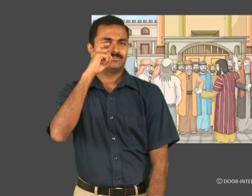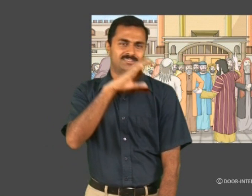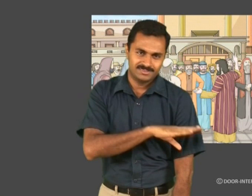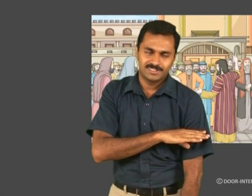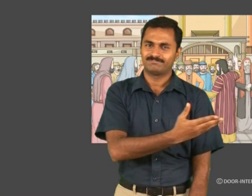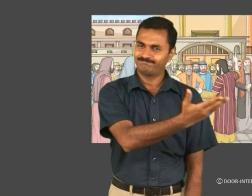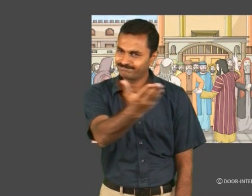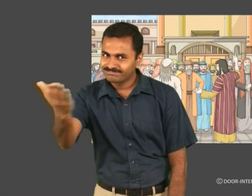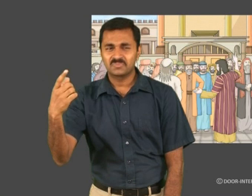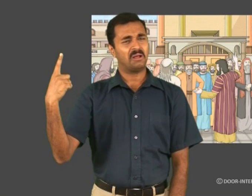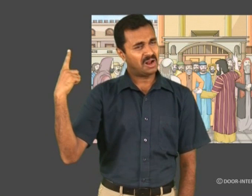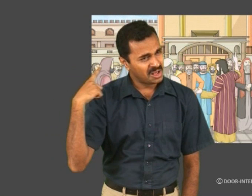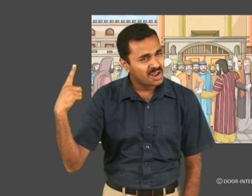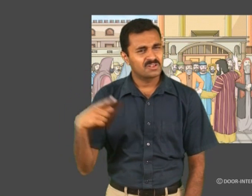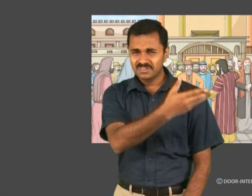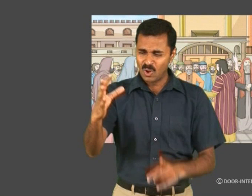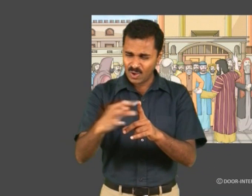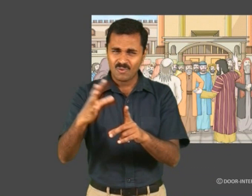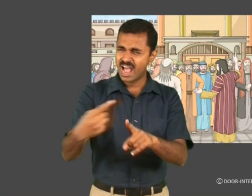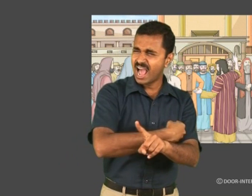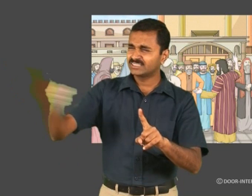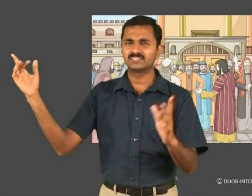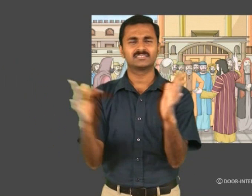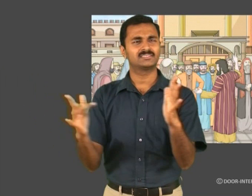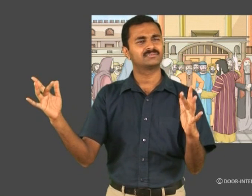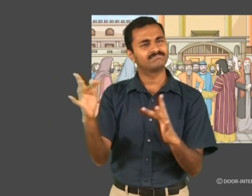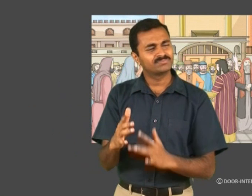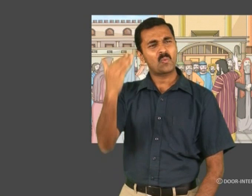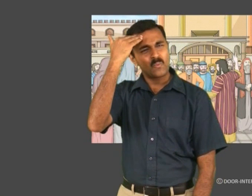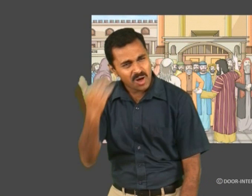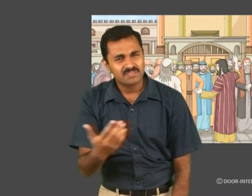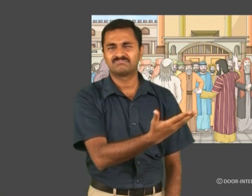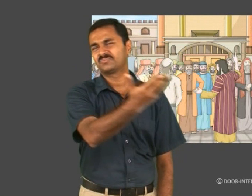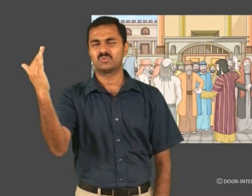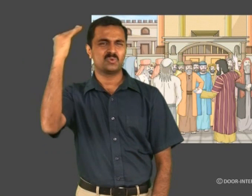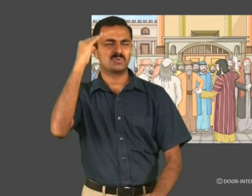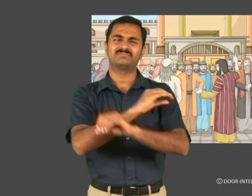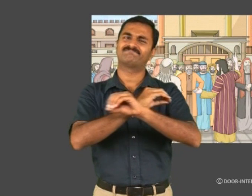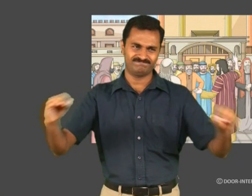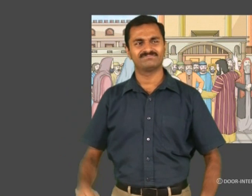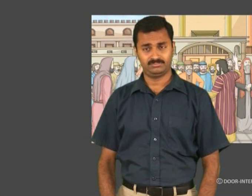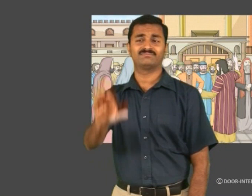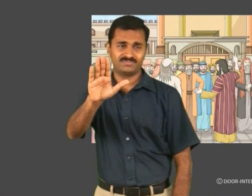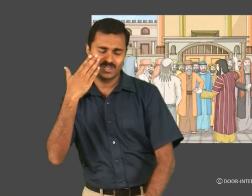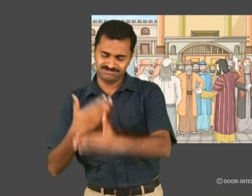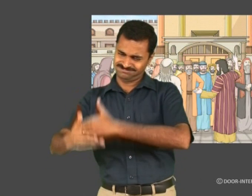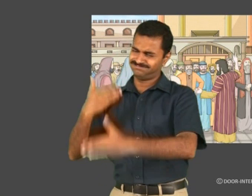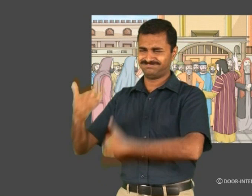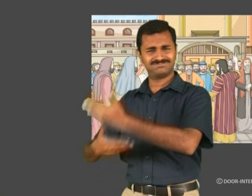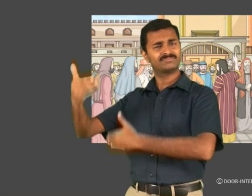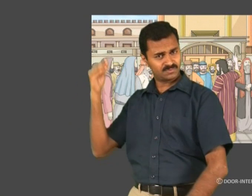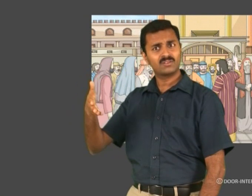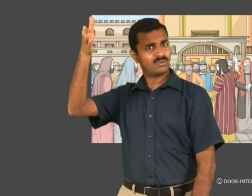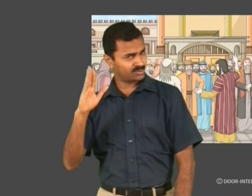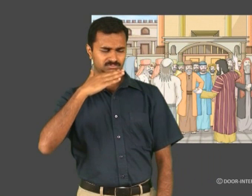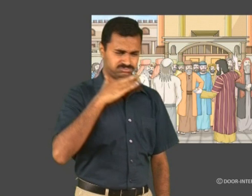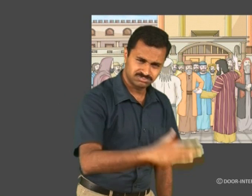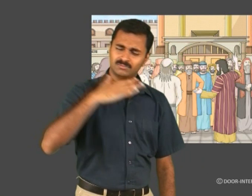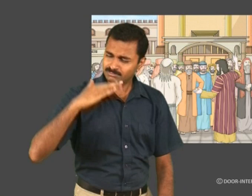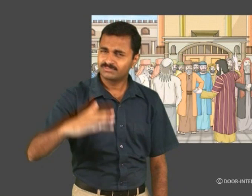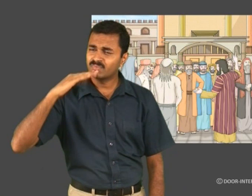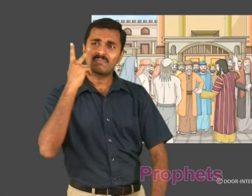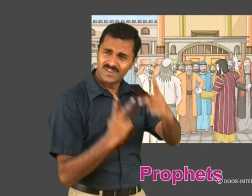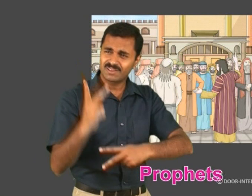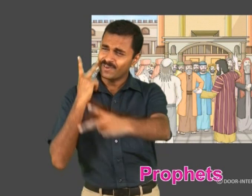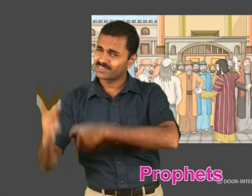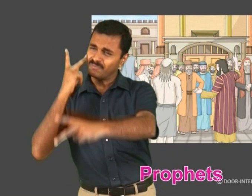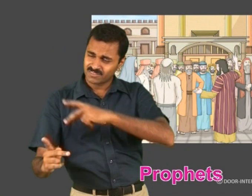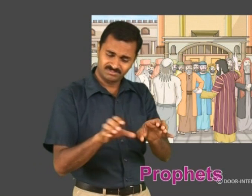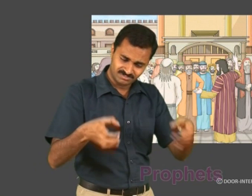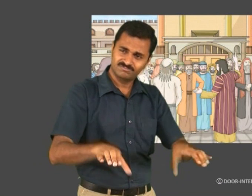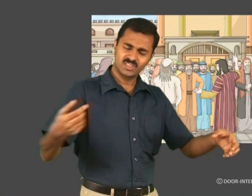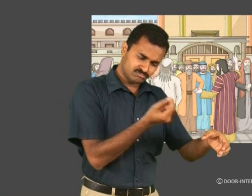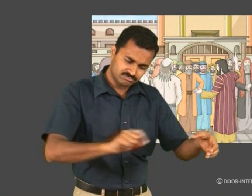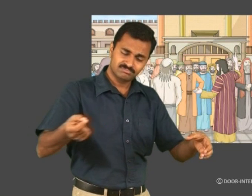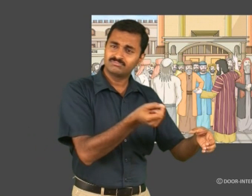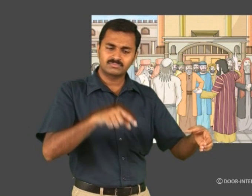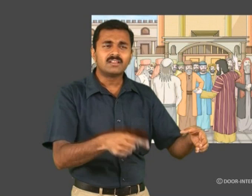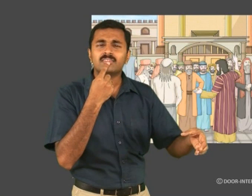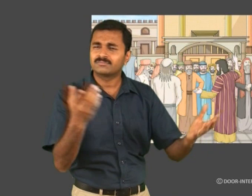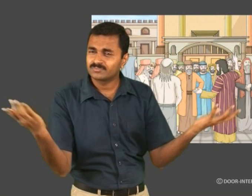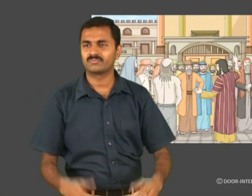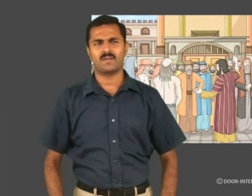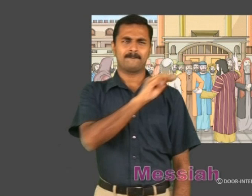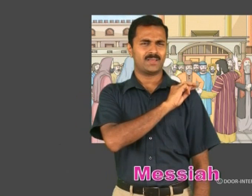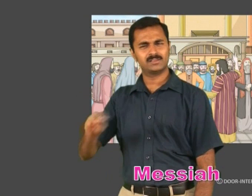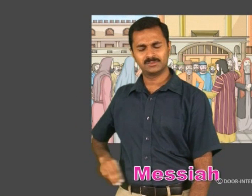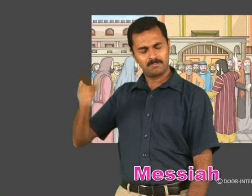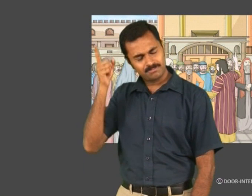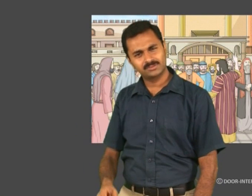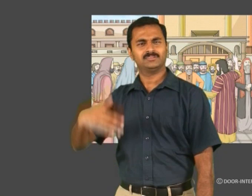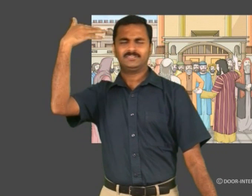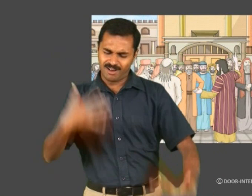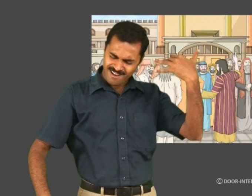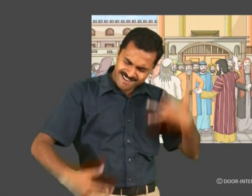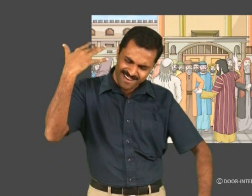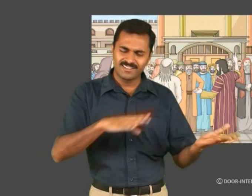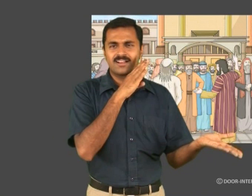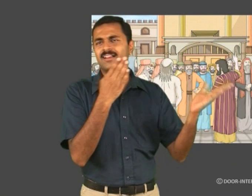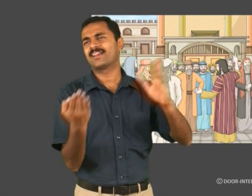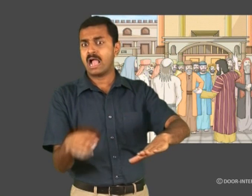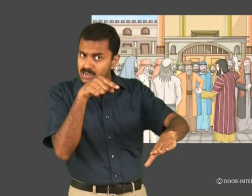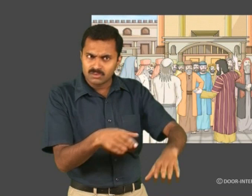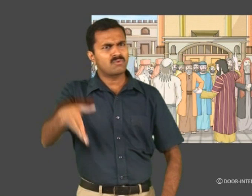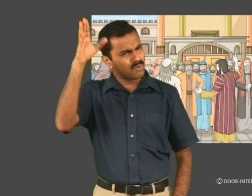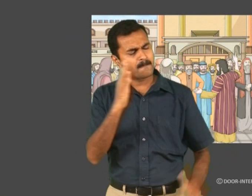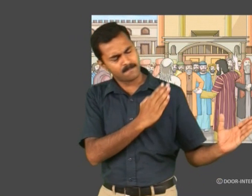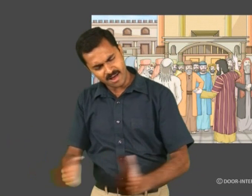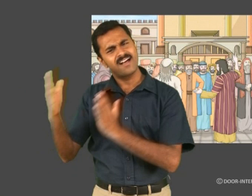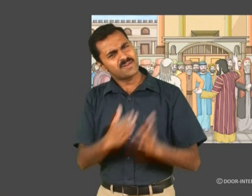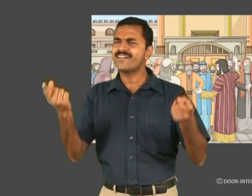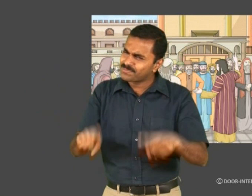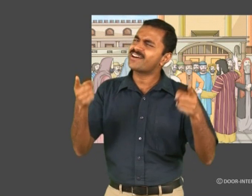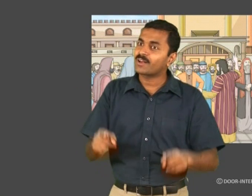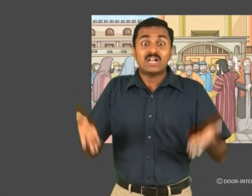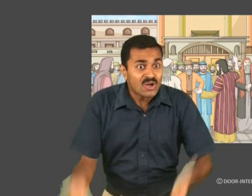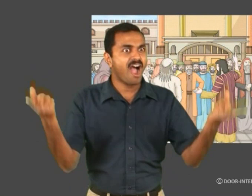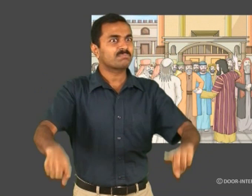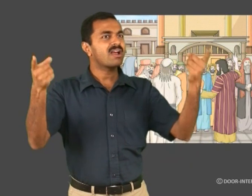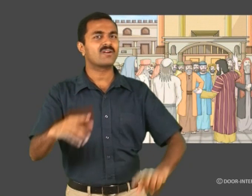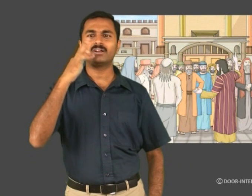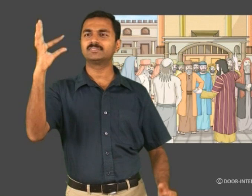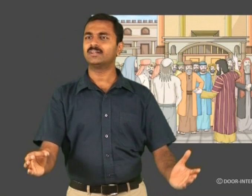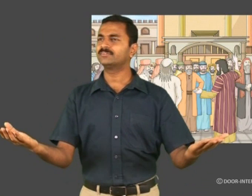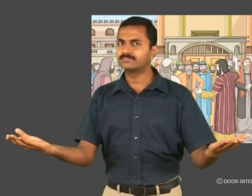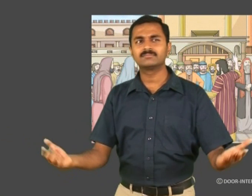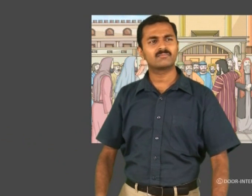But in this way God has fulfilled what He foretold through all the prophets, saying that His Christ would suffer.